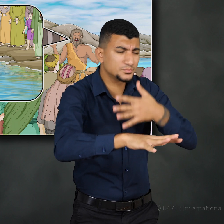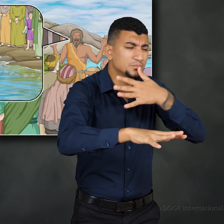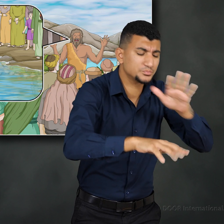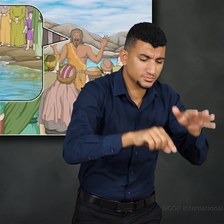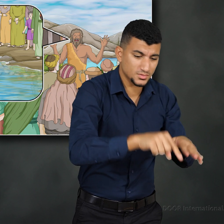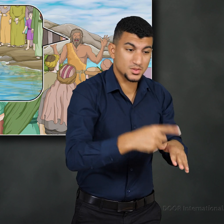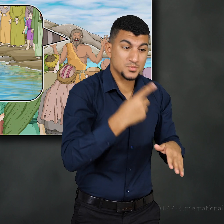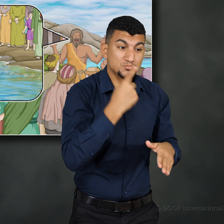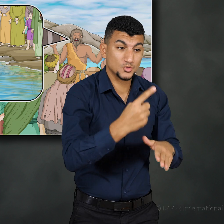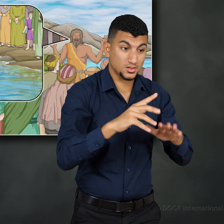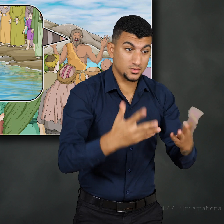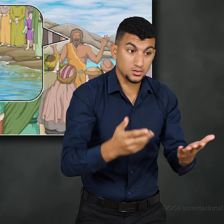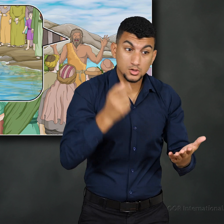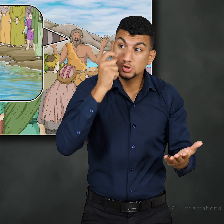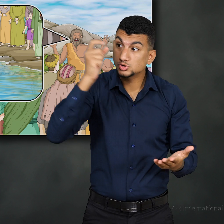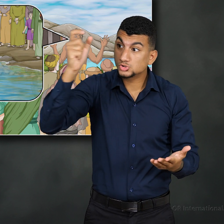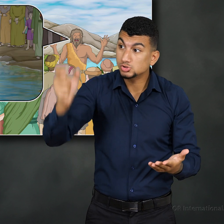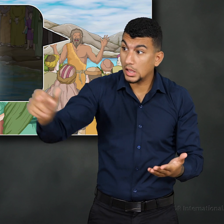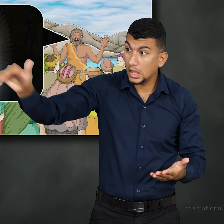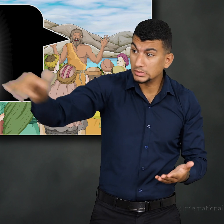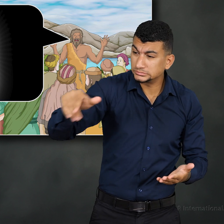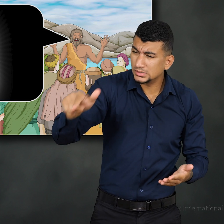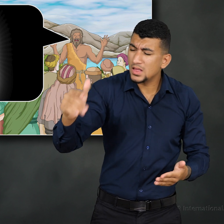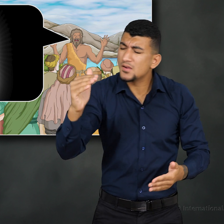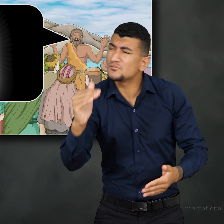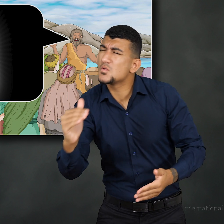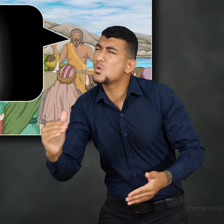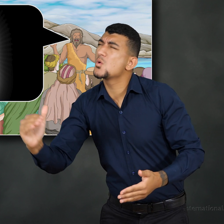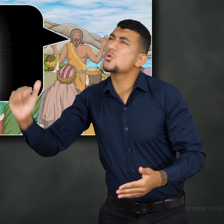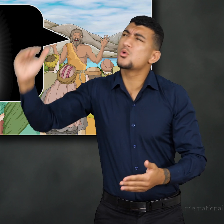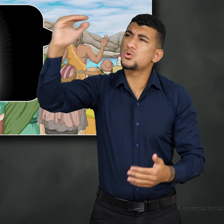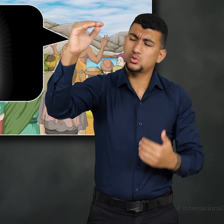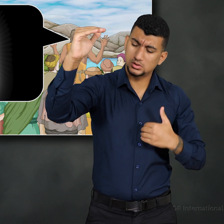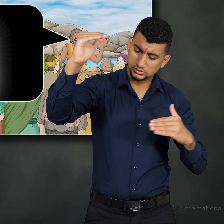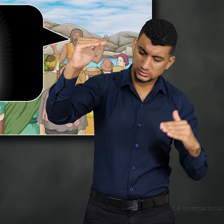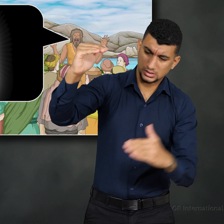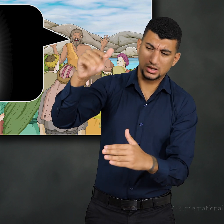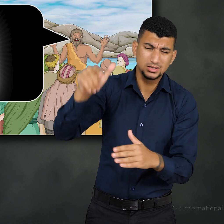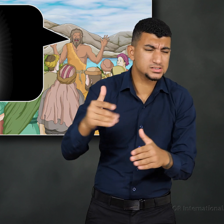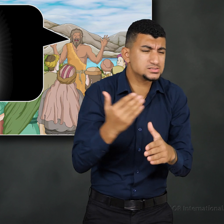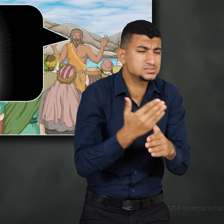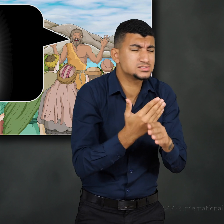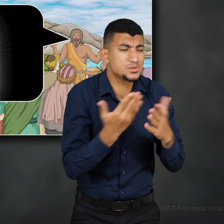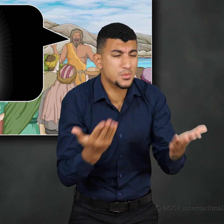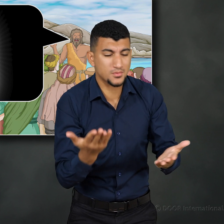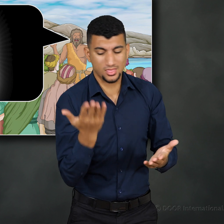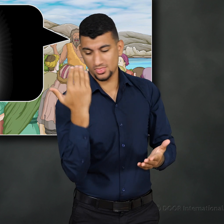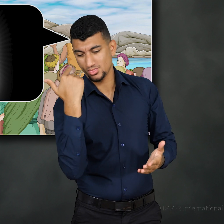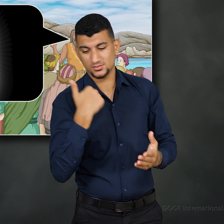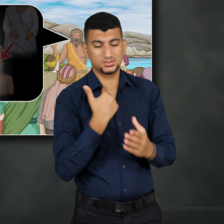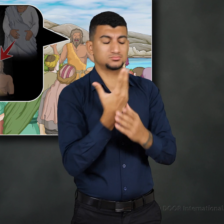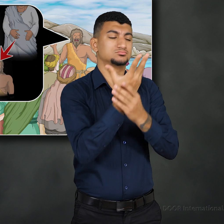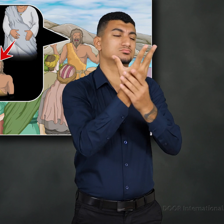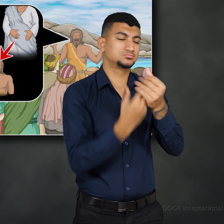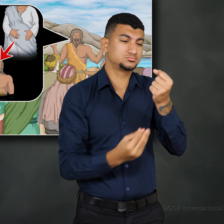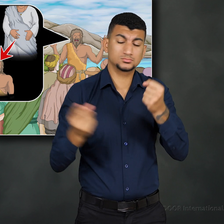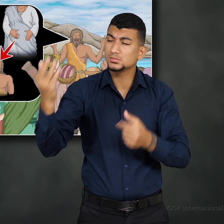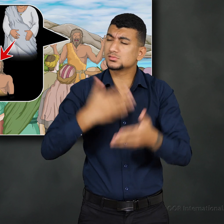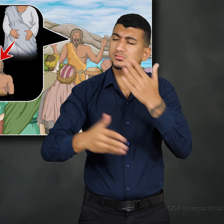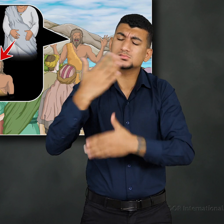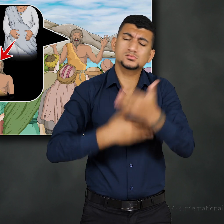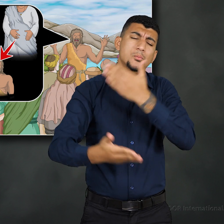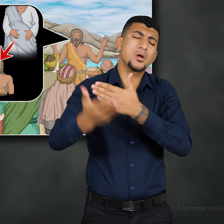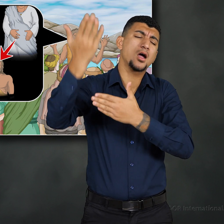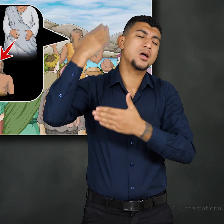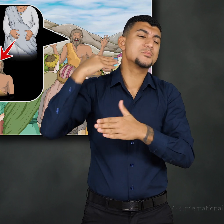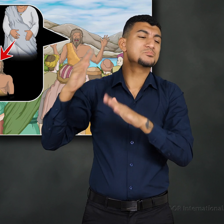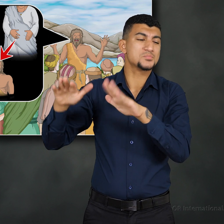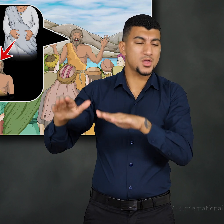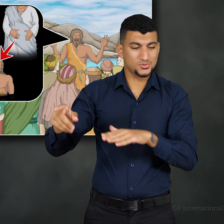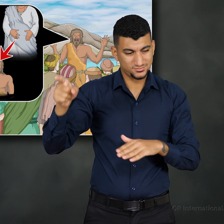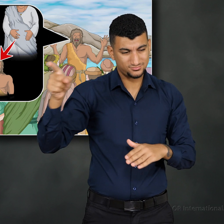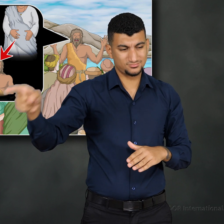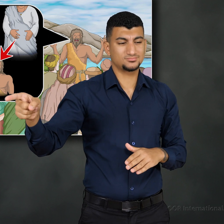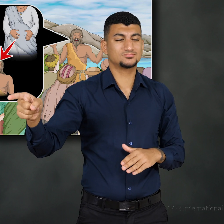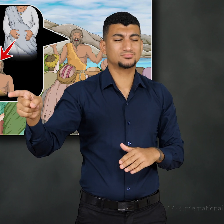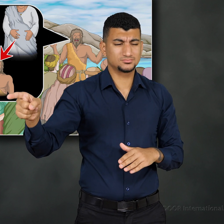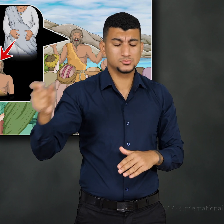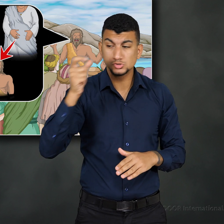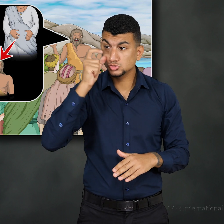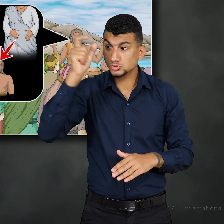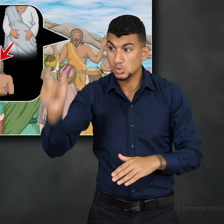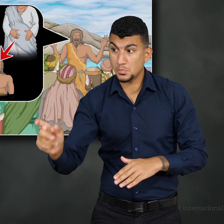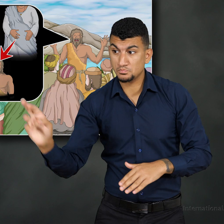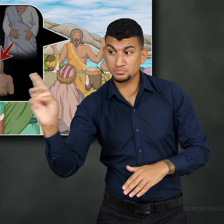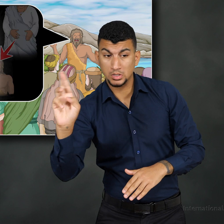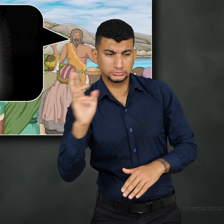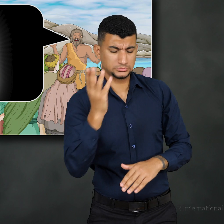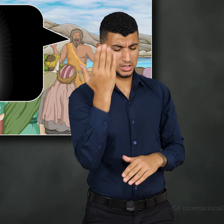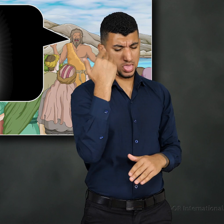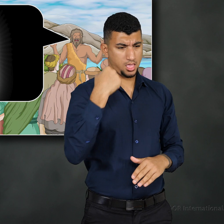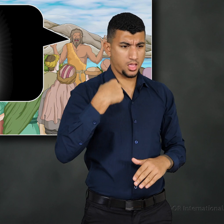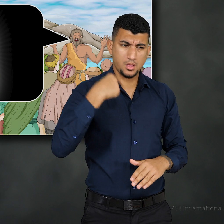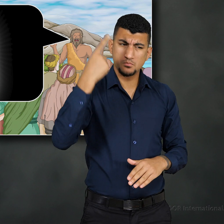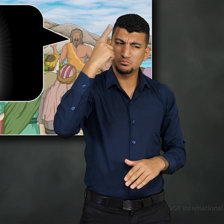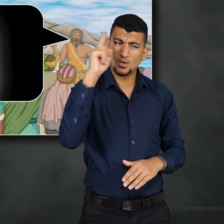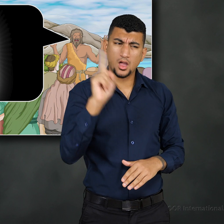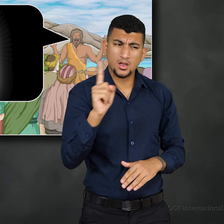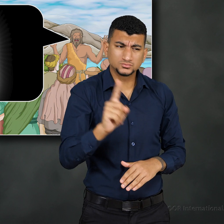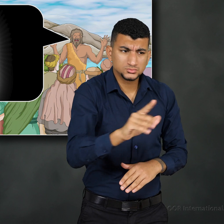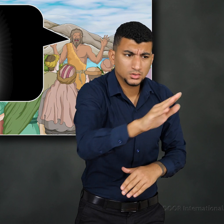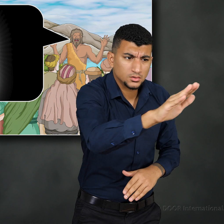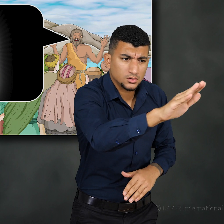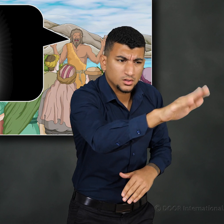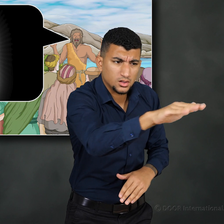This is He of whom I said, ‘A man who comes after me has surpassed me because He was before me.’